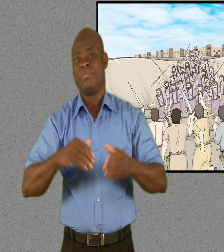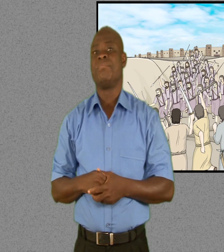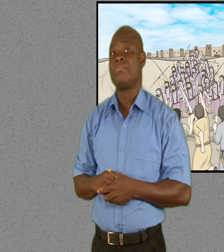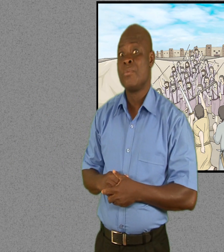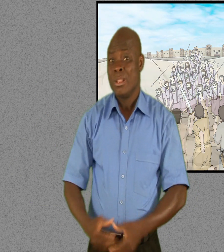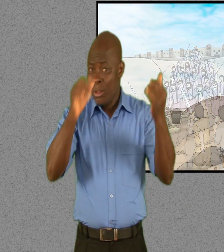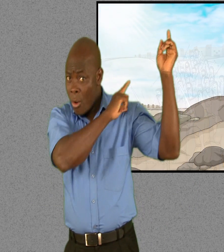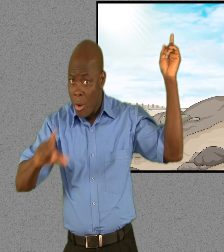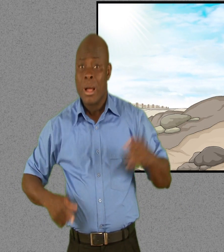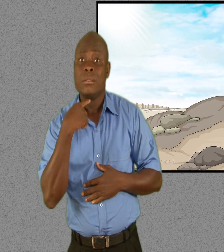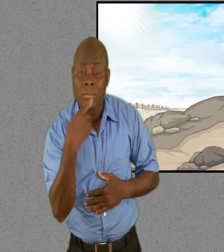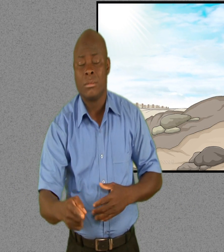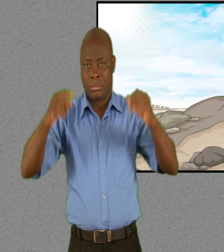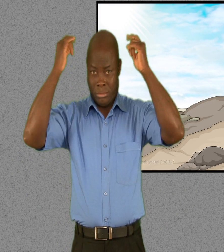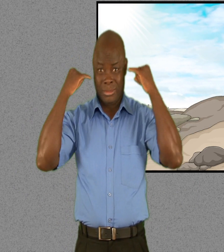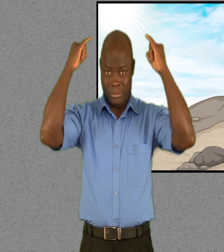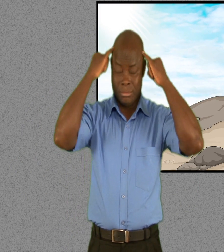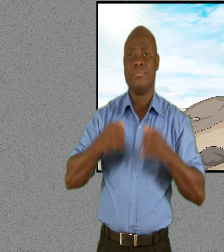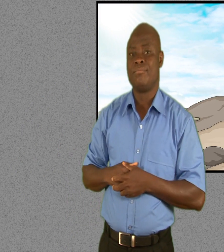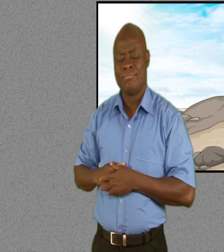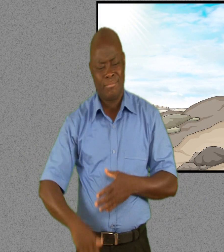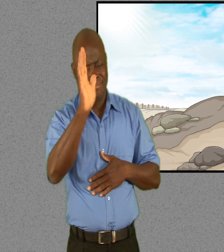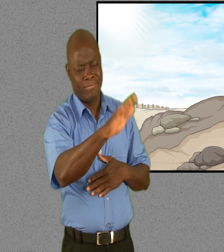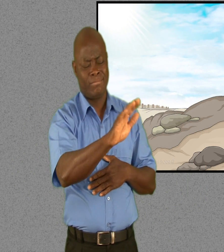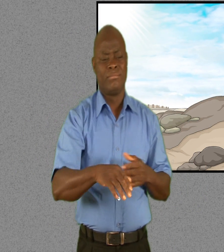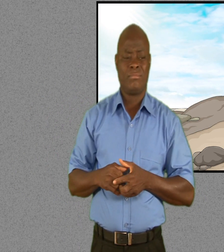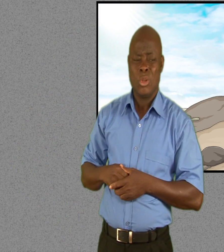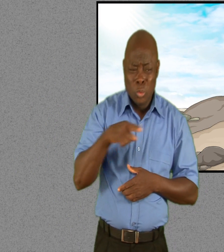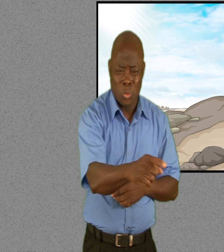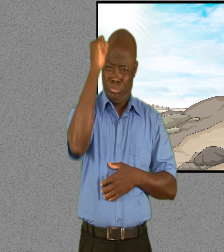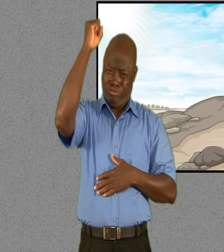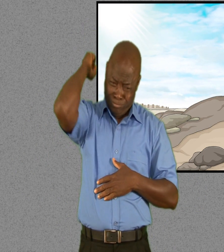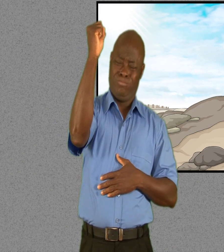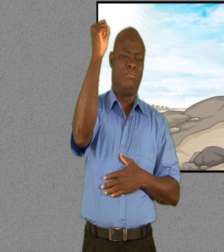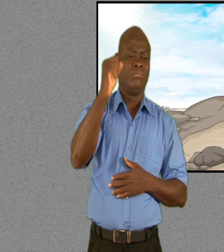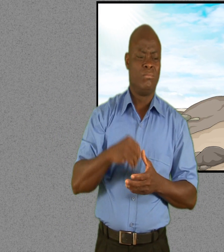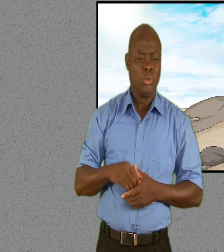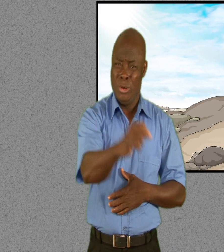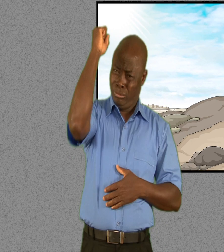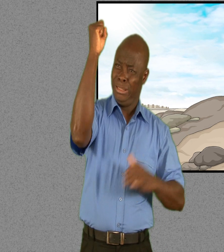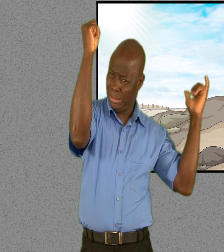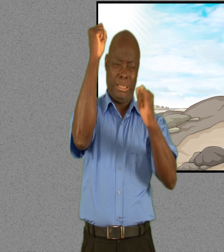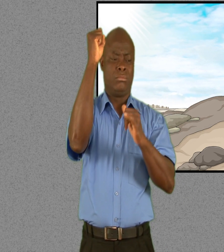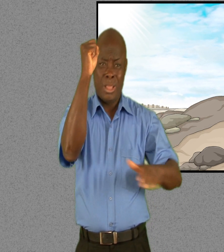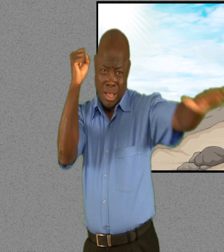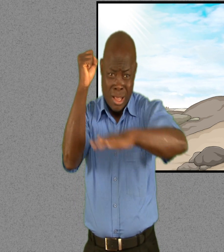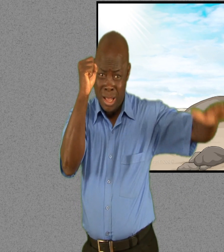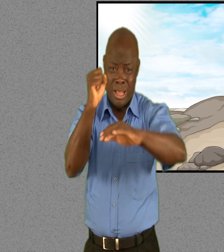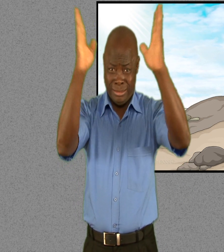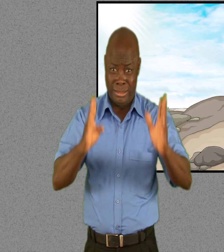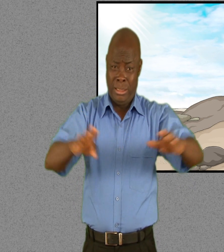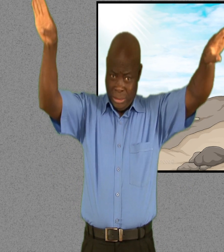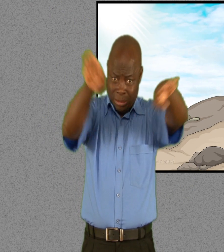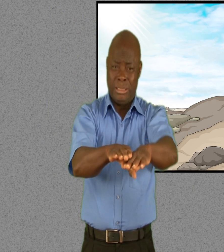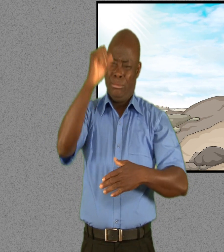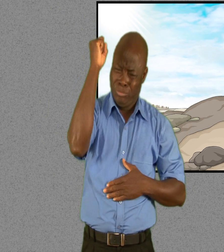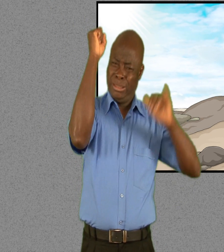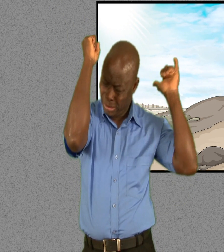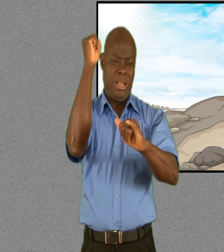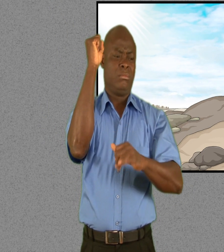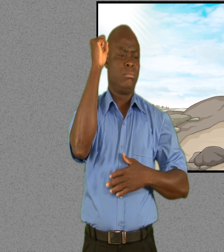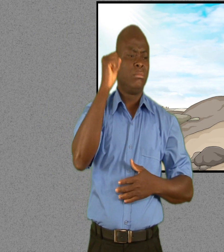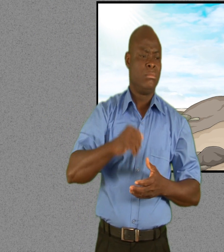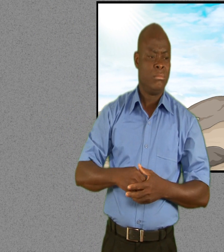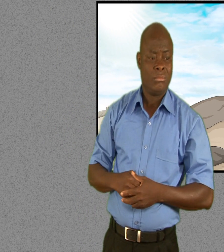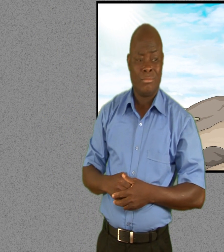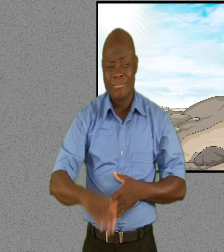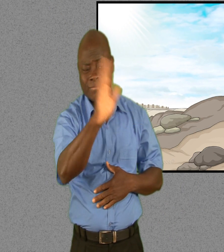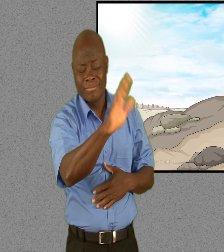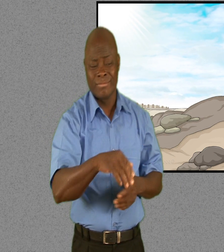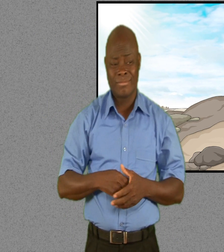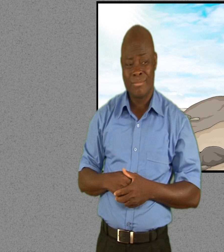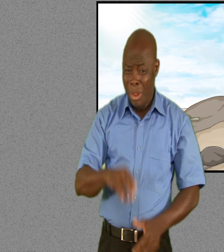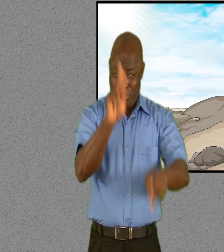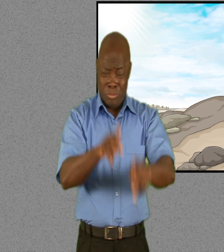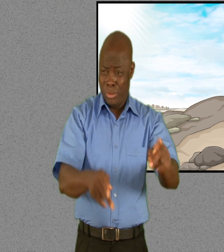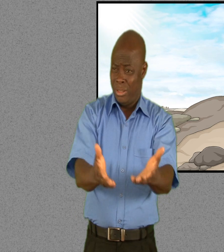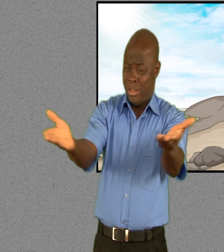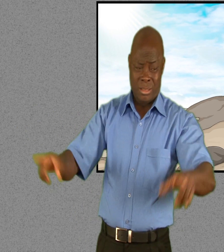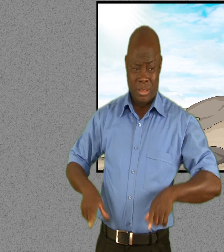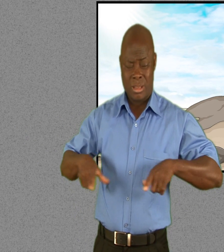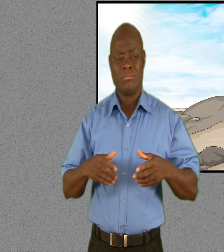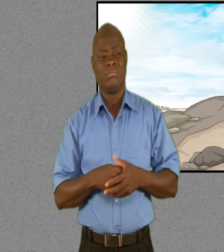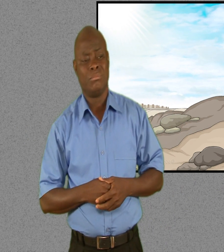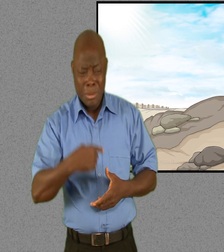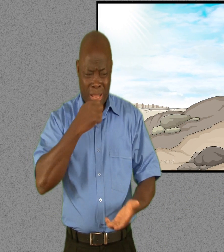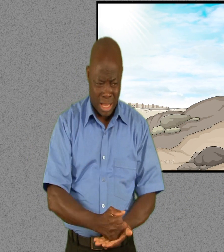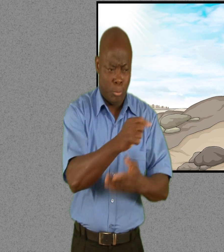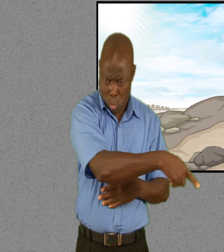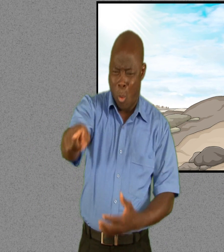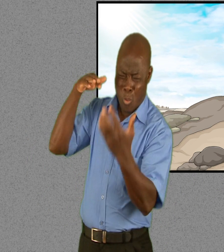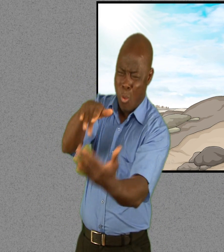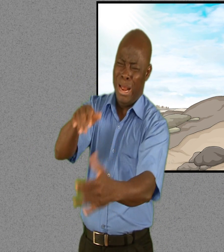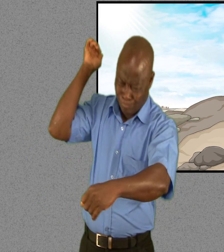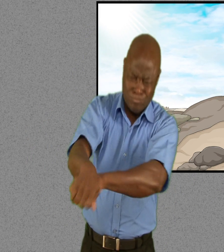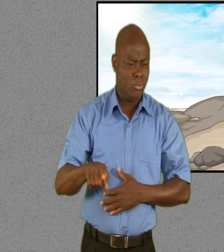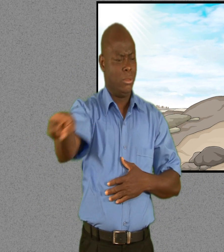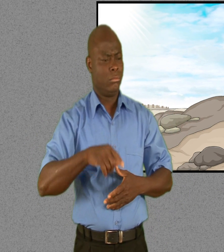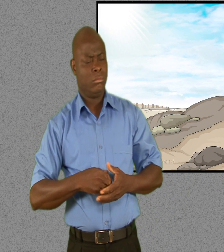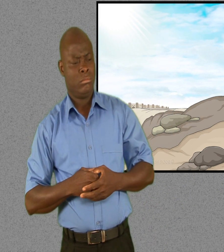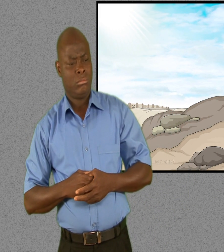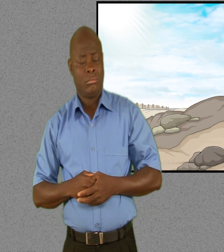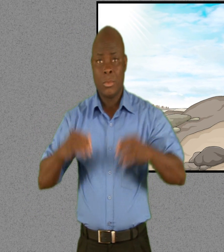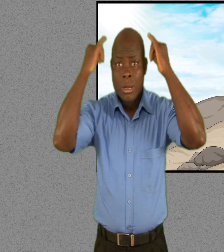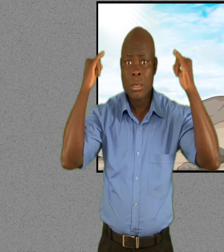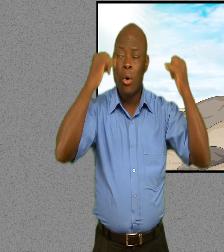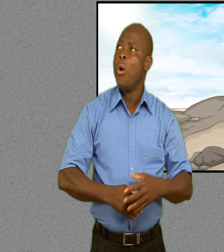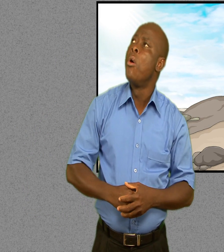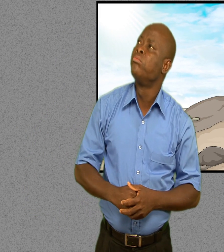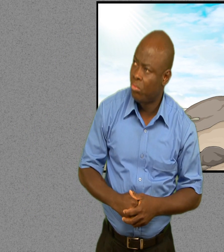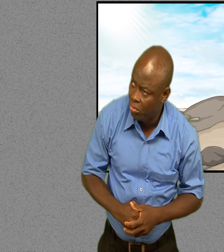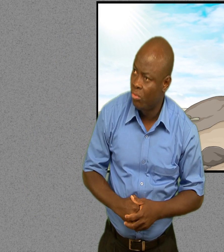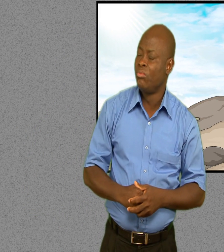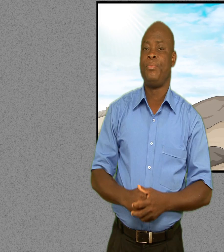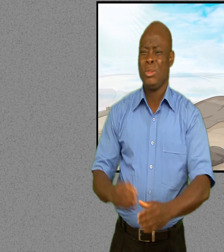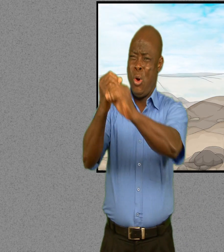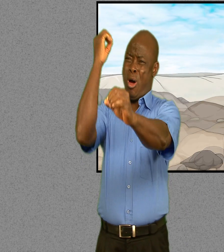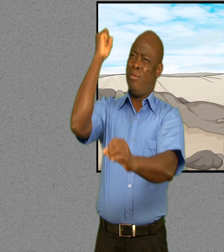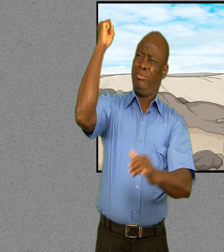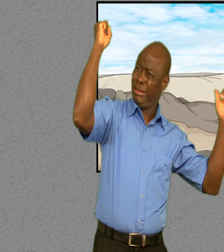Then the LORD said to Joshua, “Hold out your battle lance toward Ai, for into your hand I will deliver the city.”